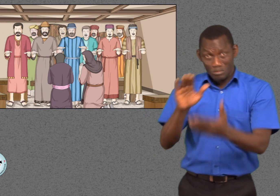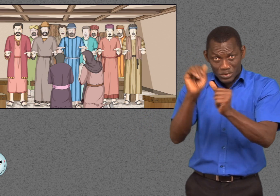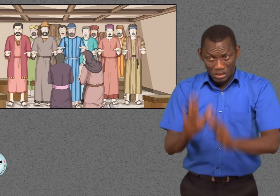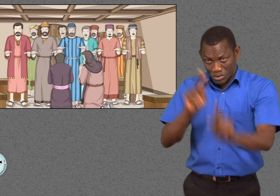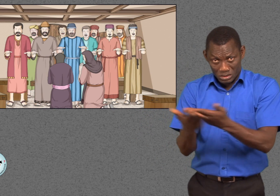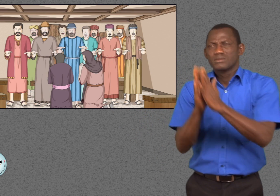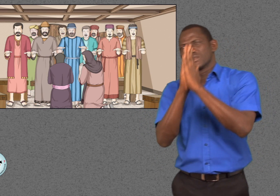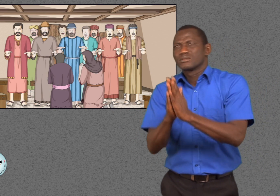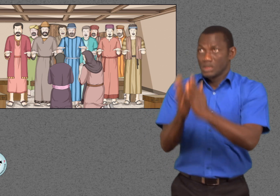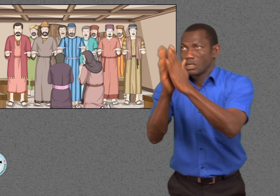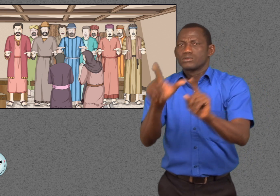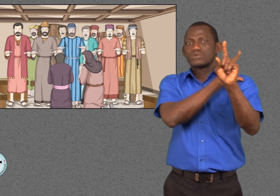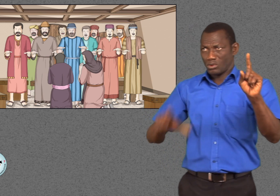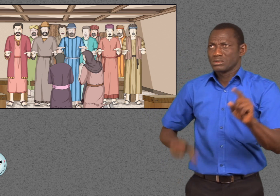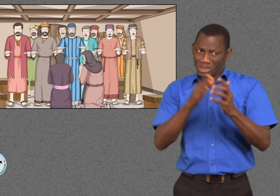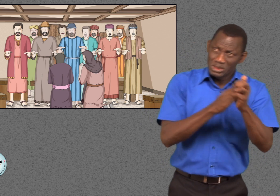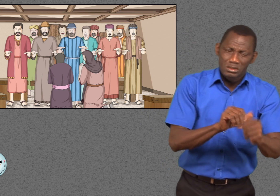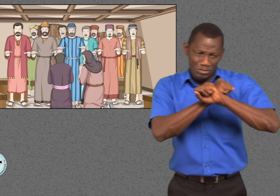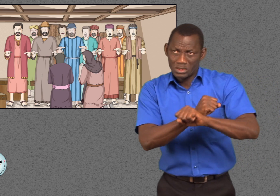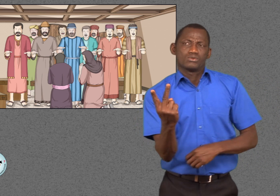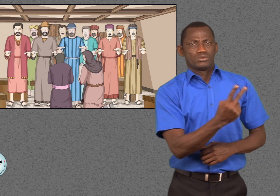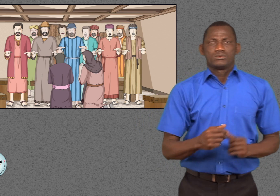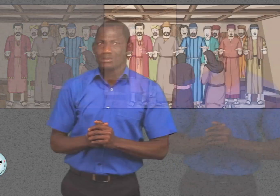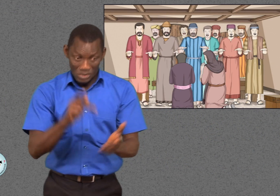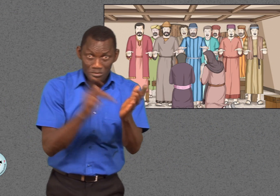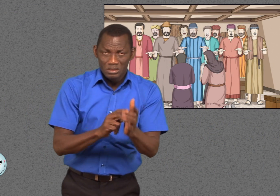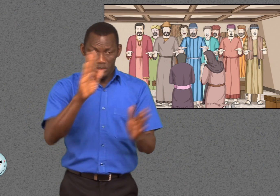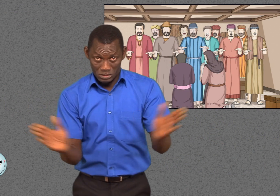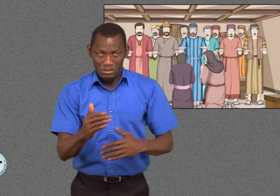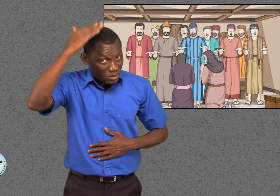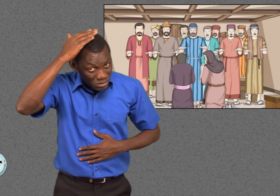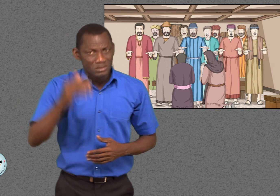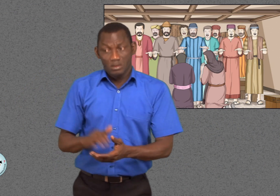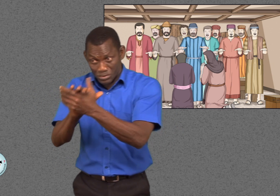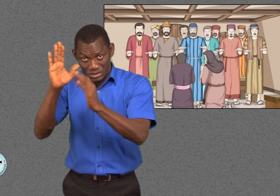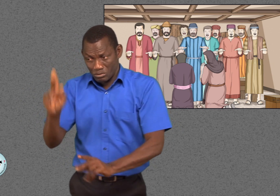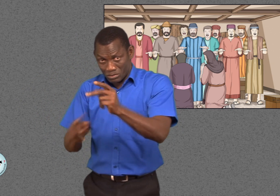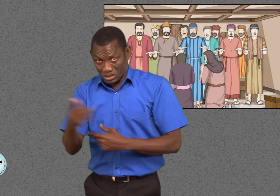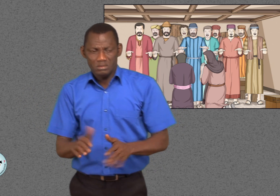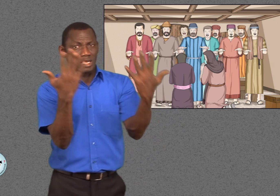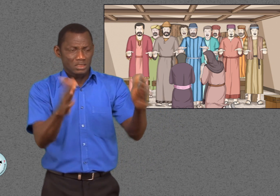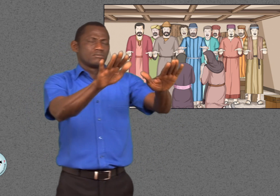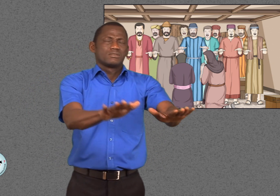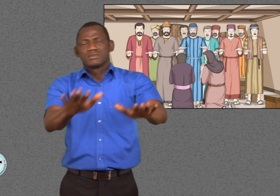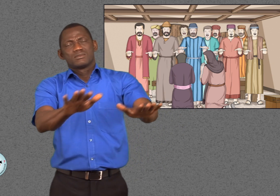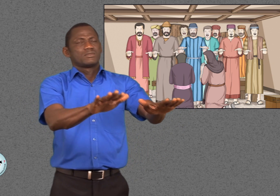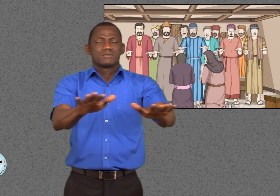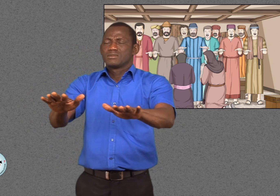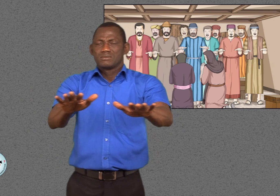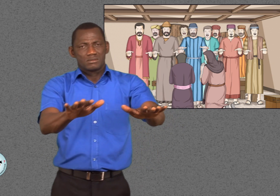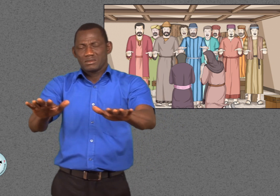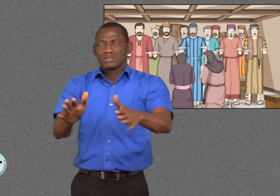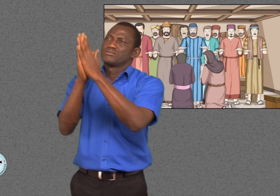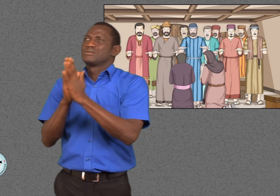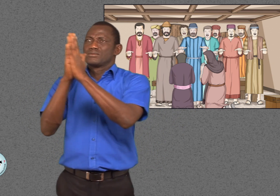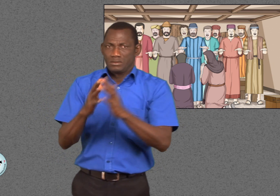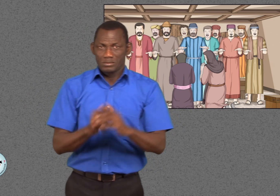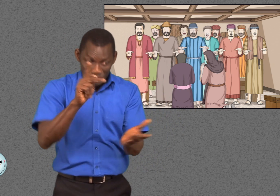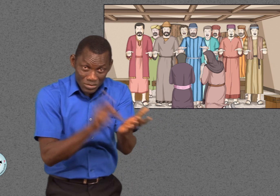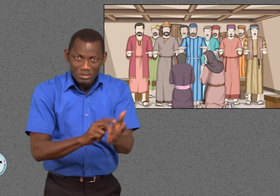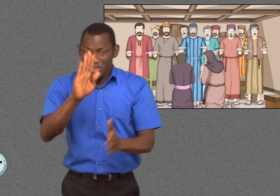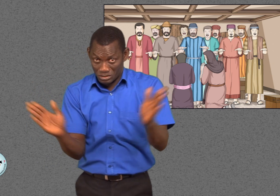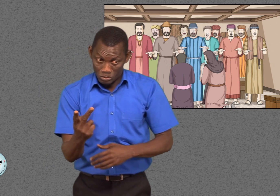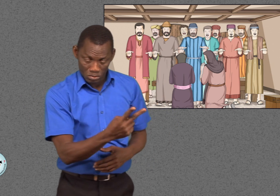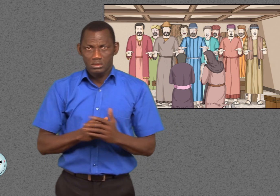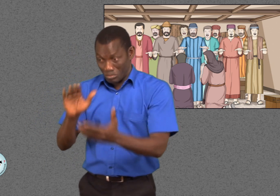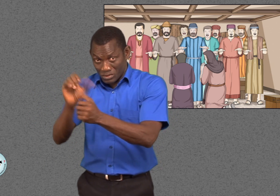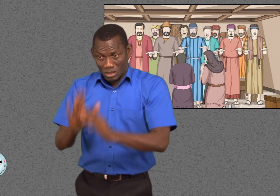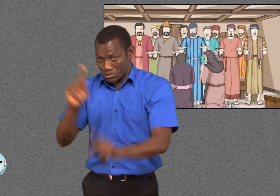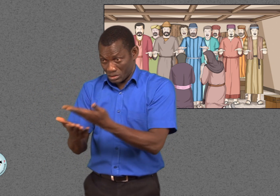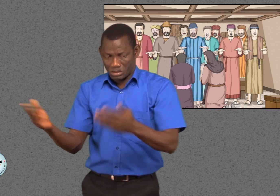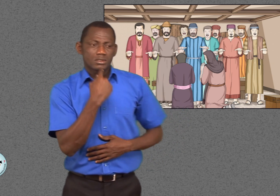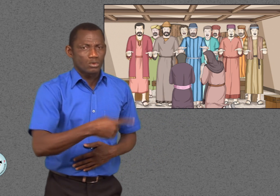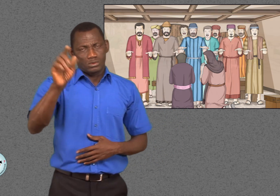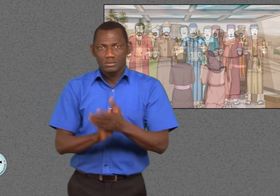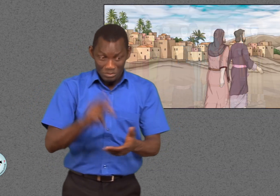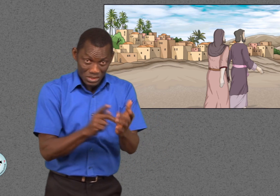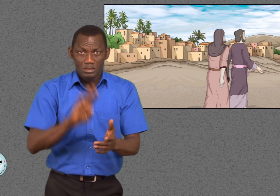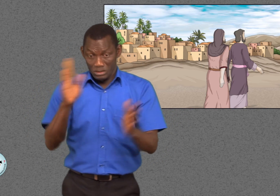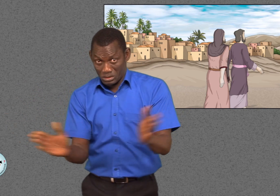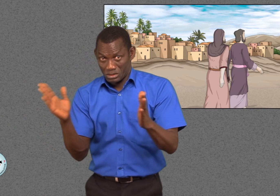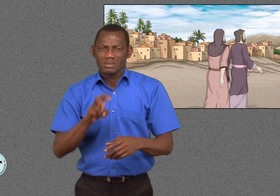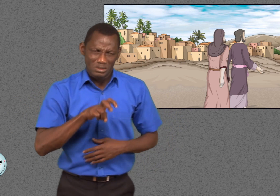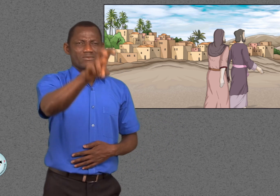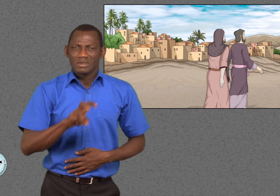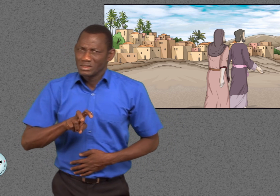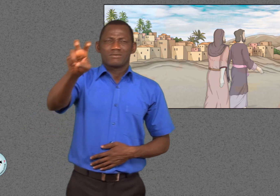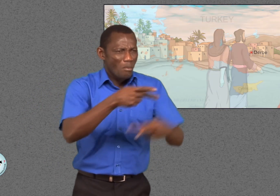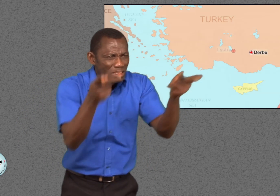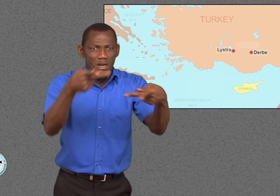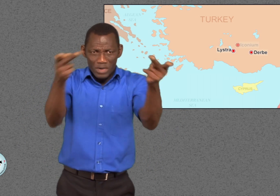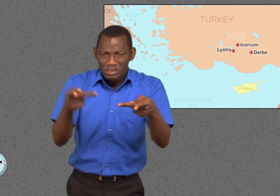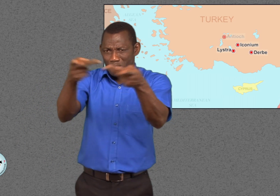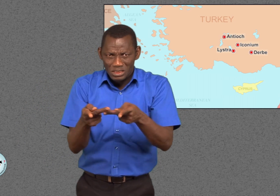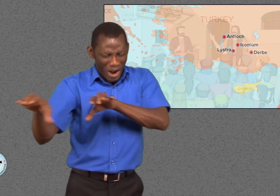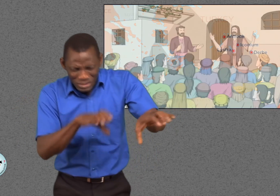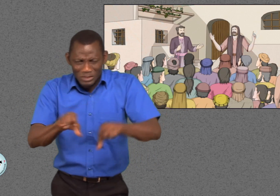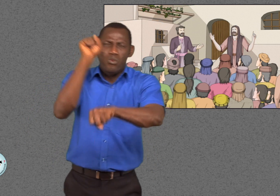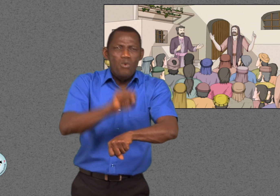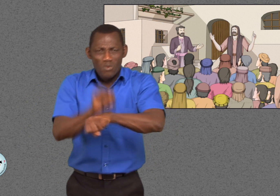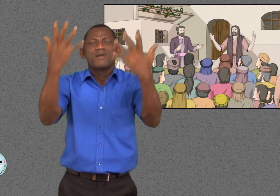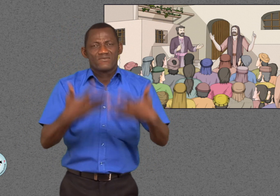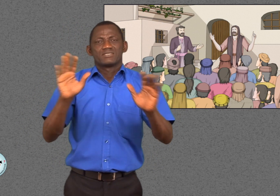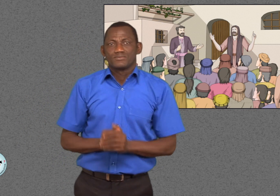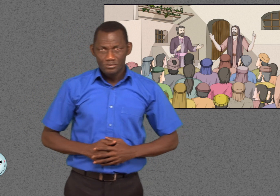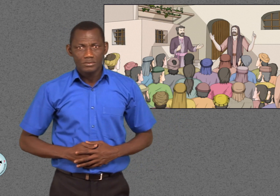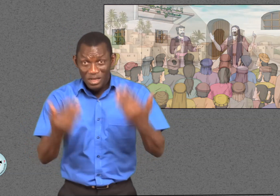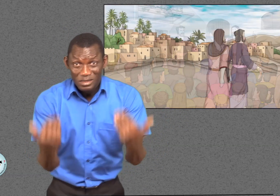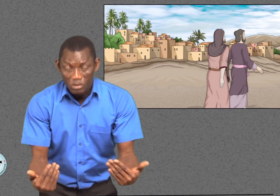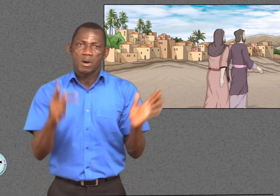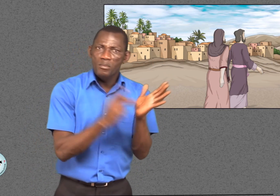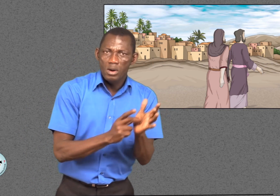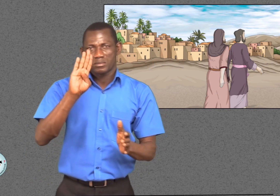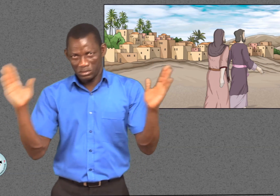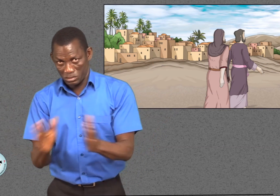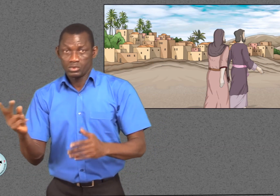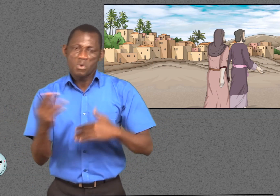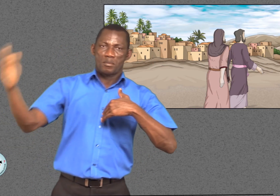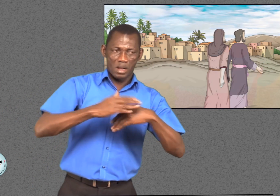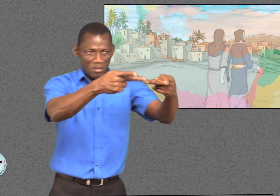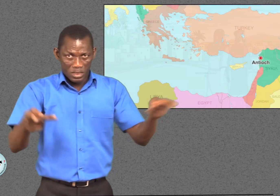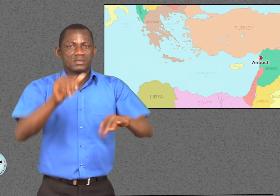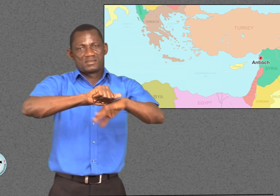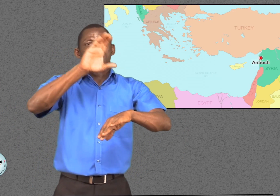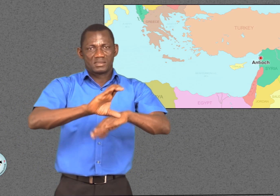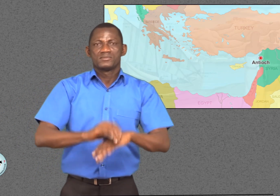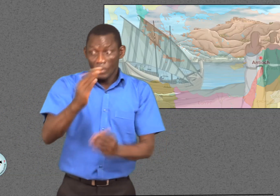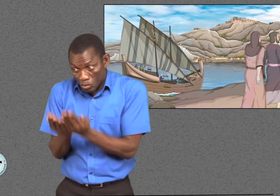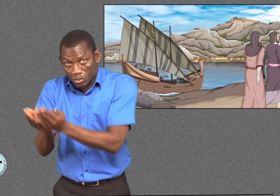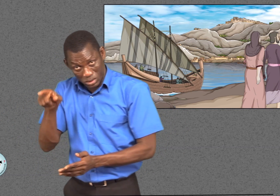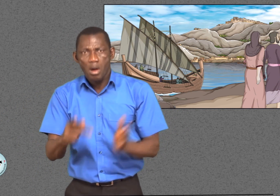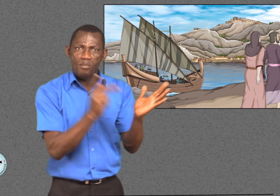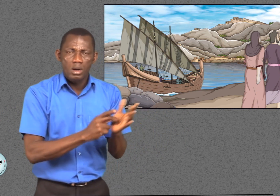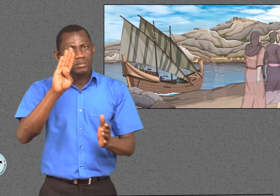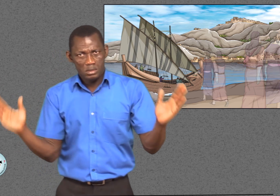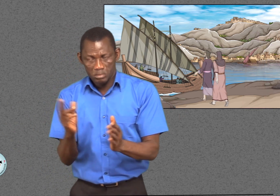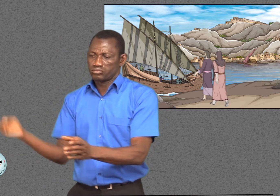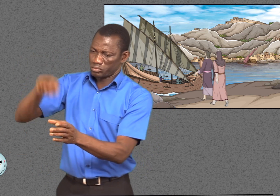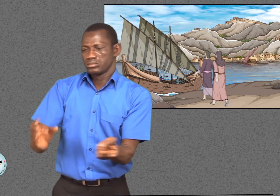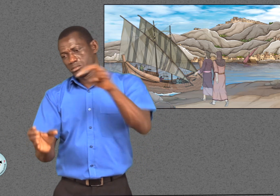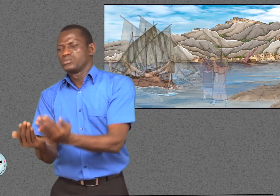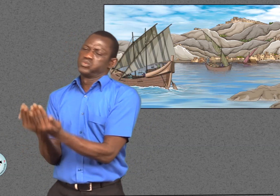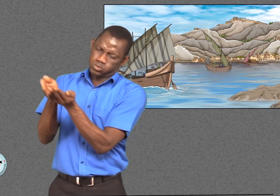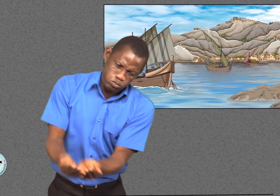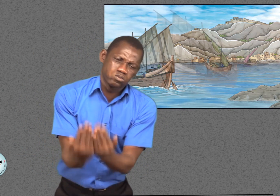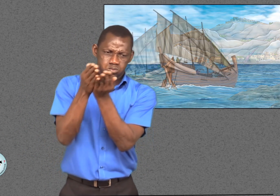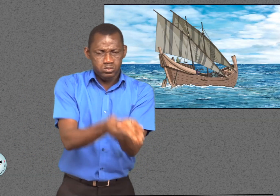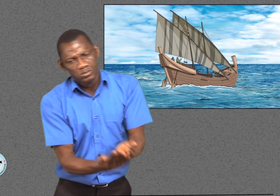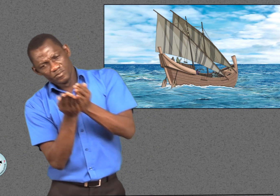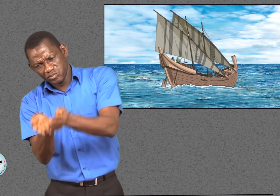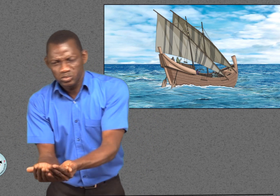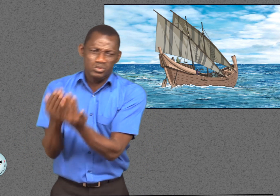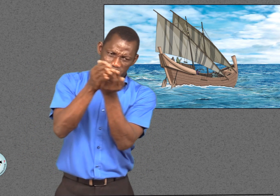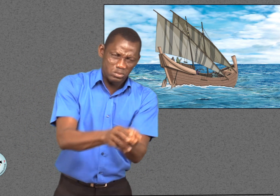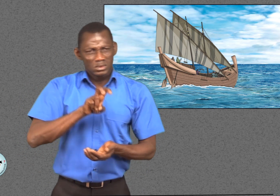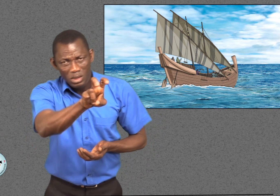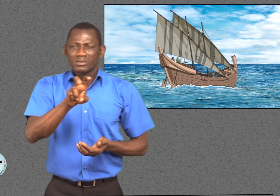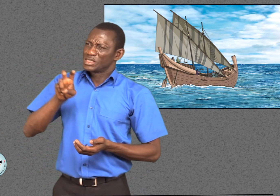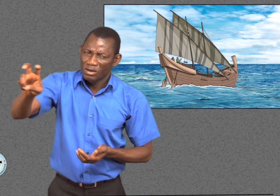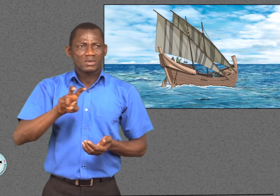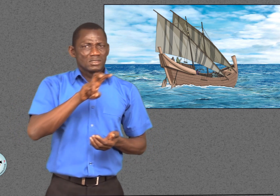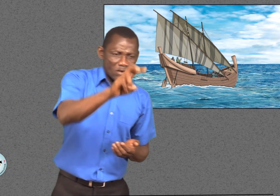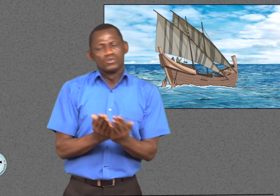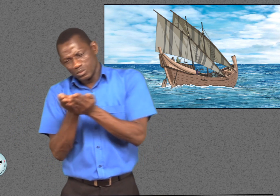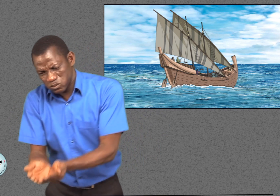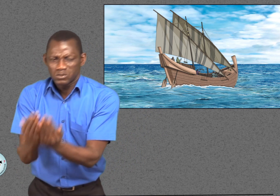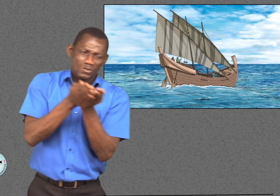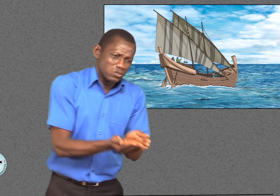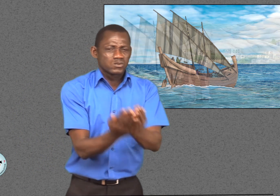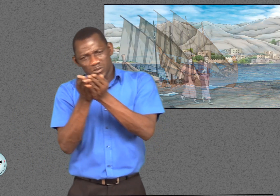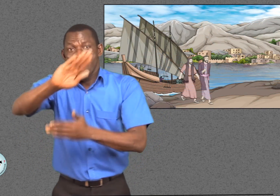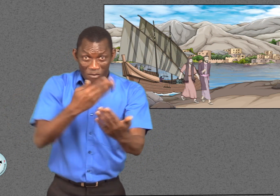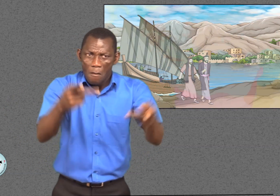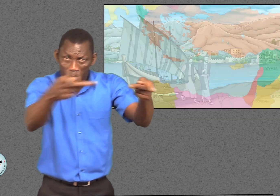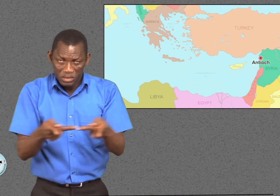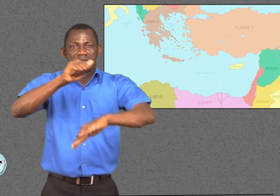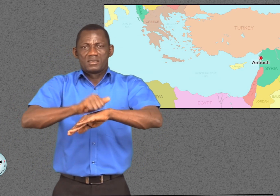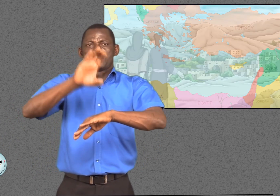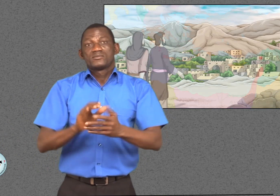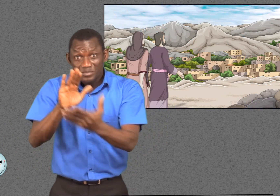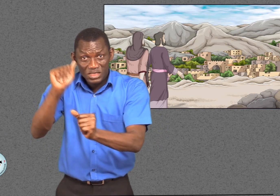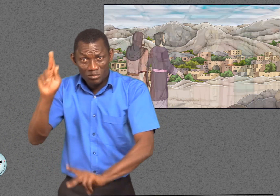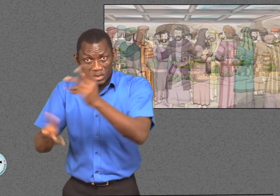From Attalia they sailed to Antioch, where they had been commended to the grace of God for the work they had just completed.